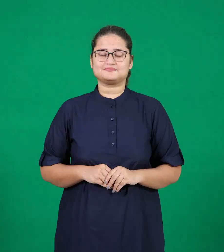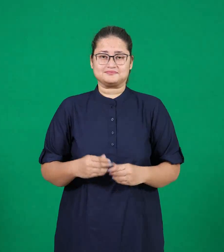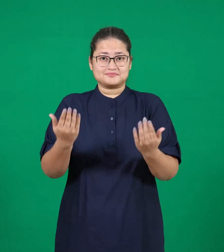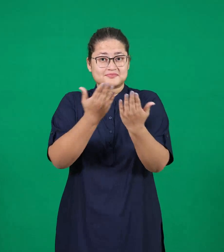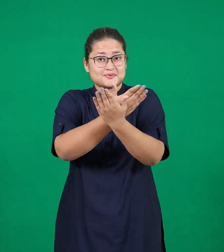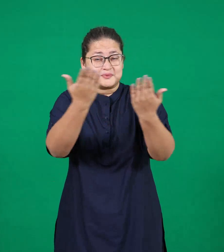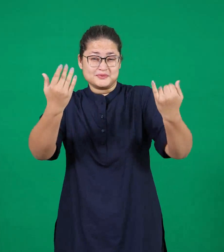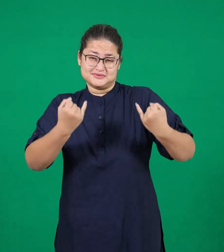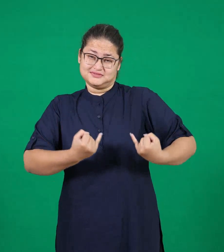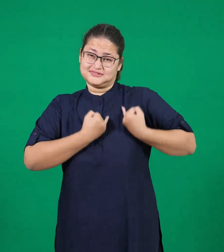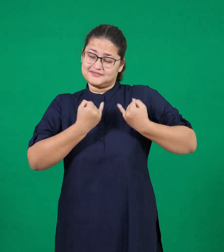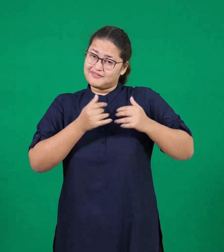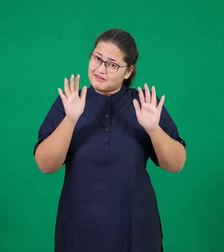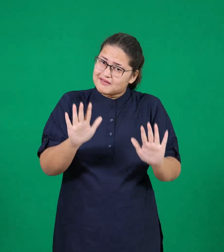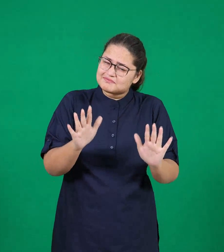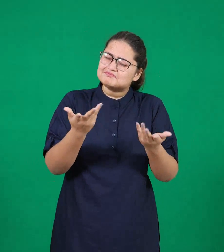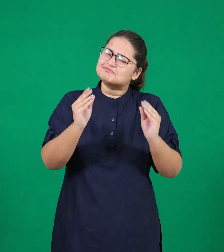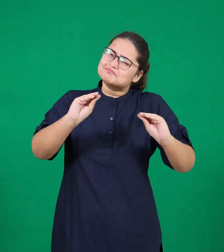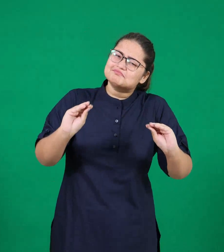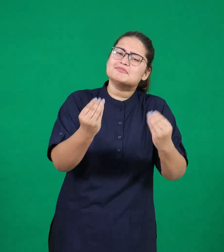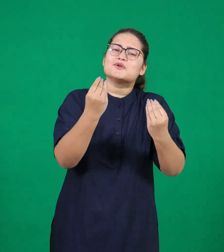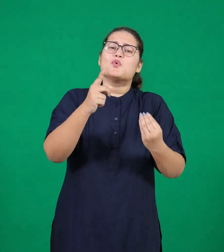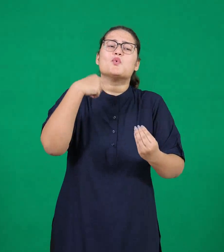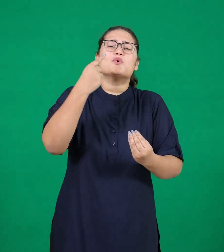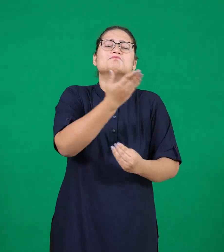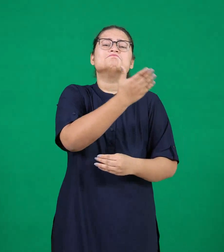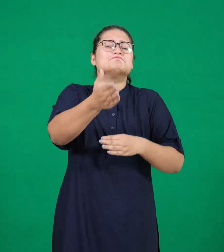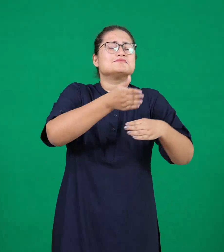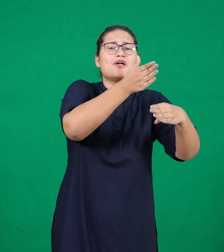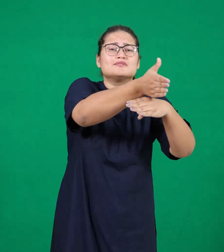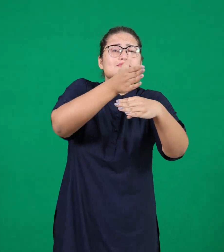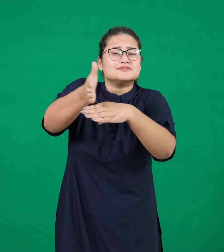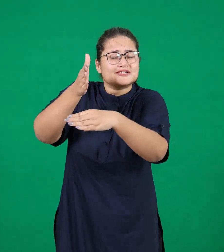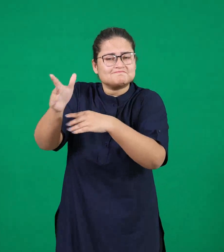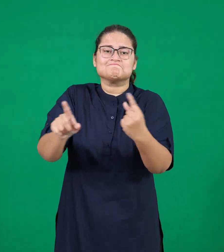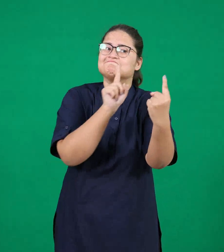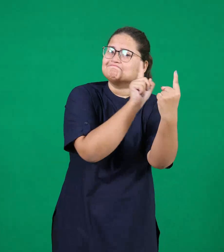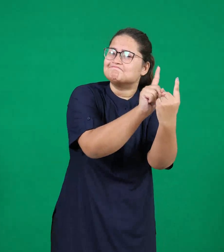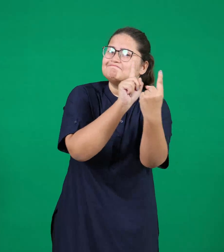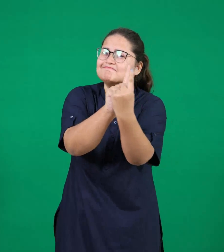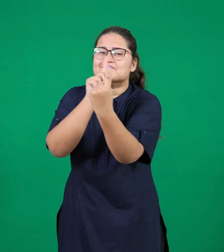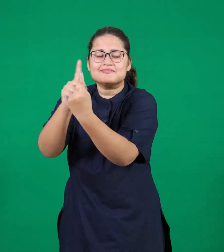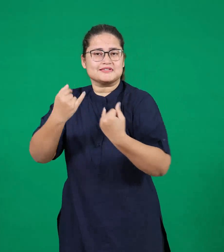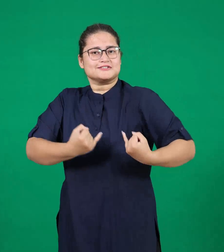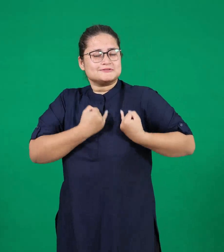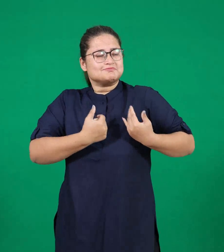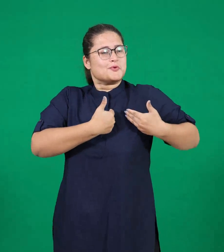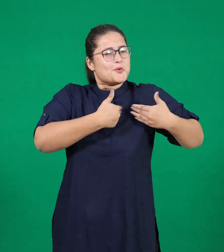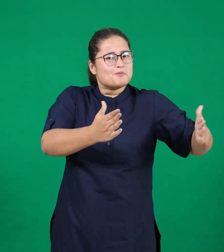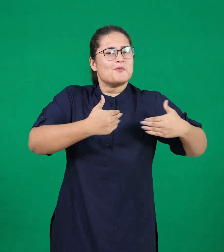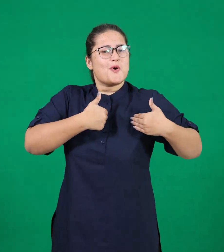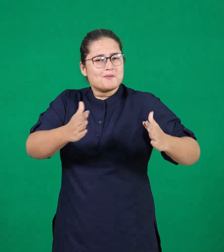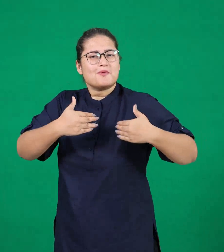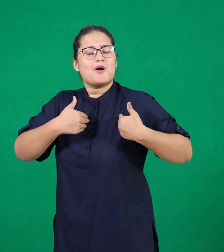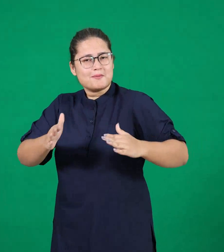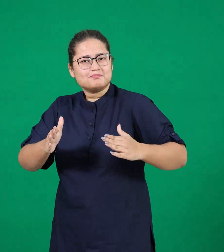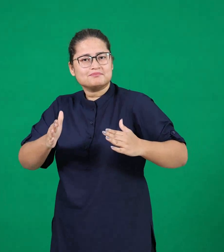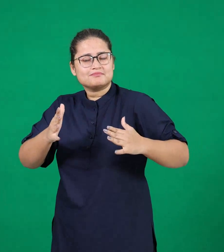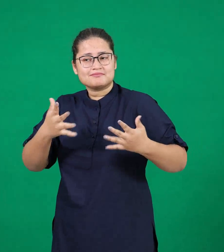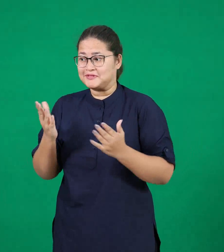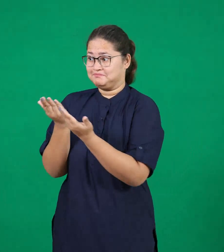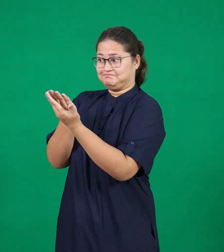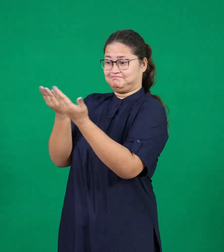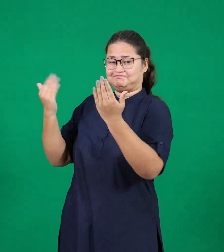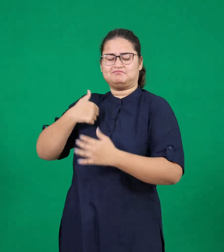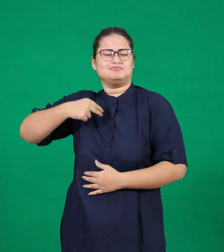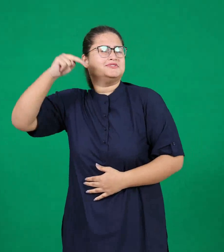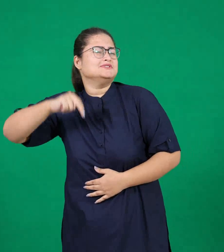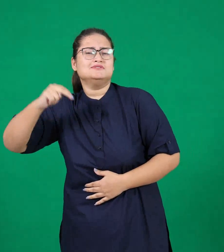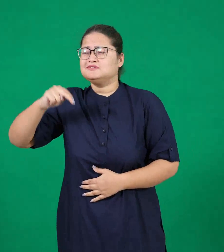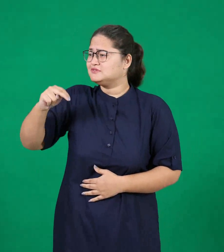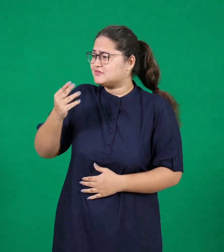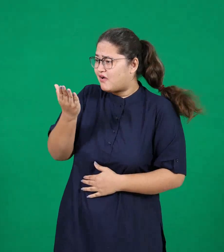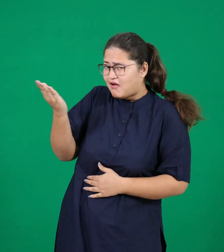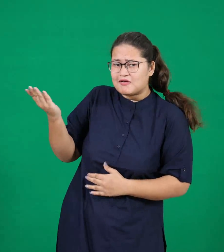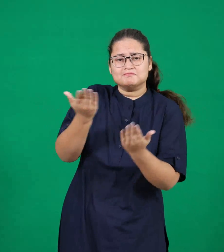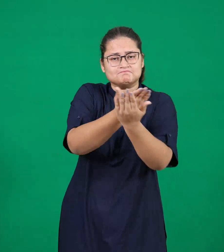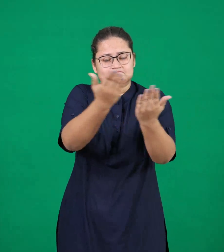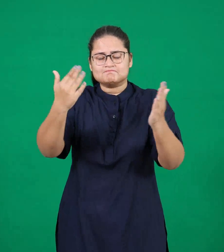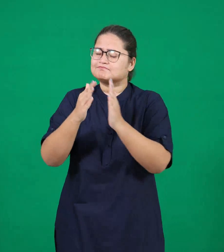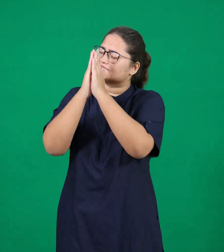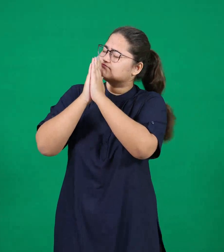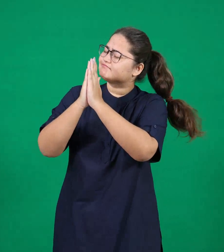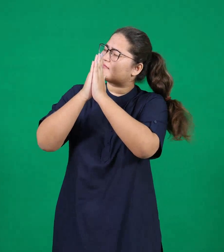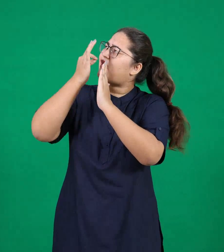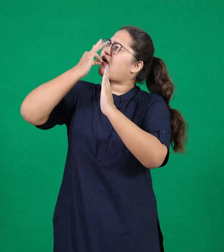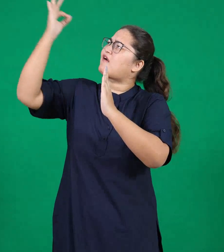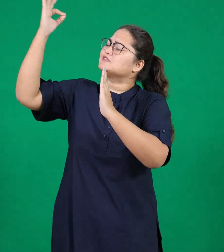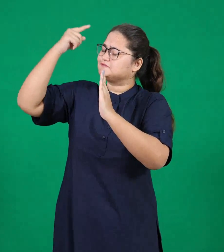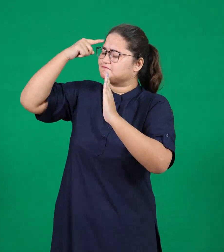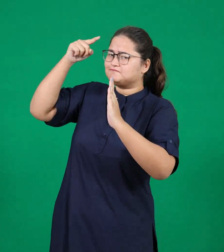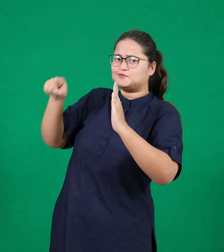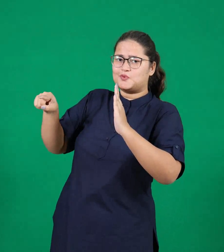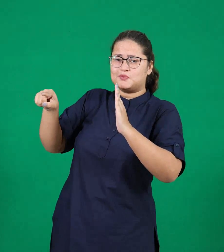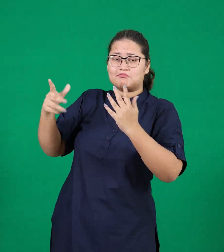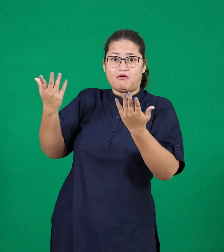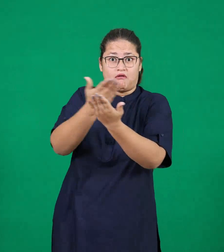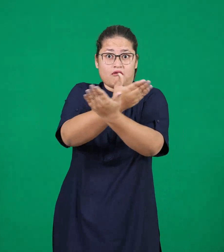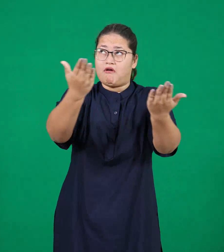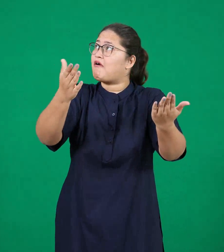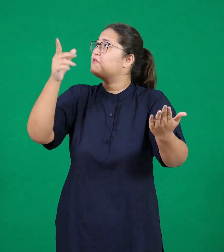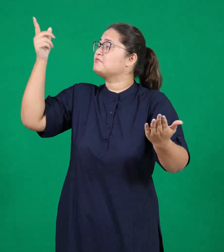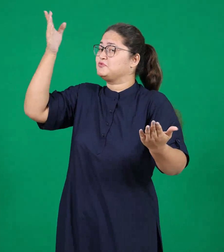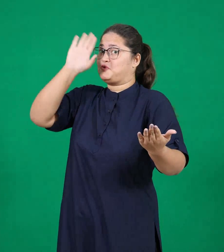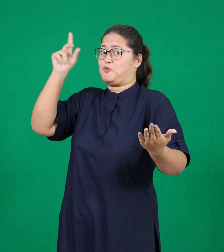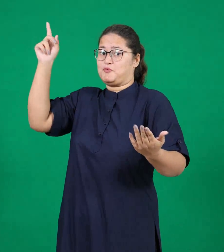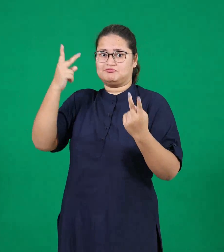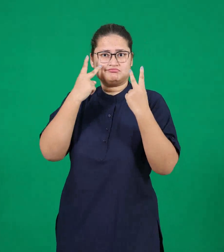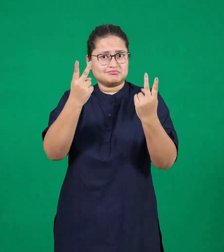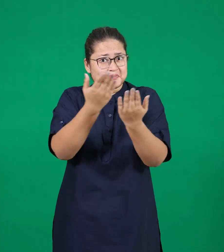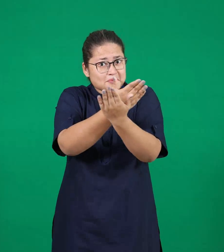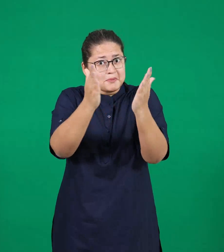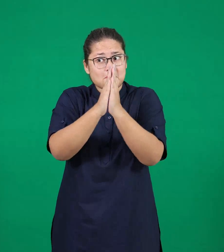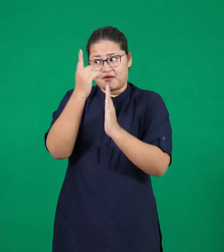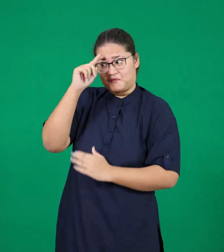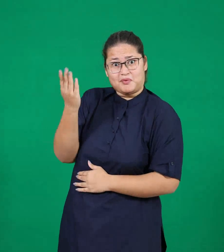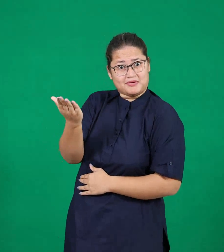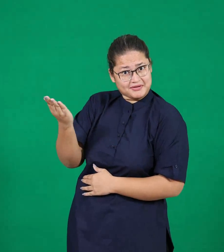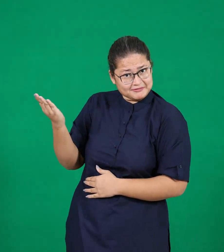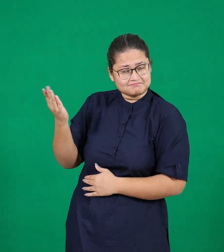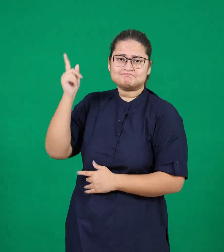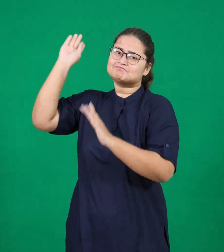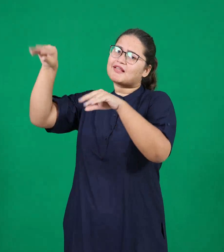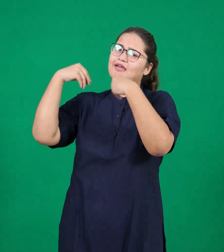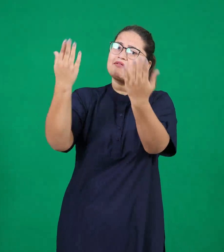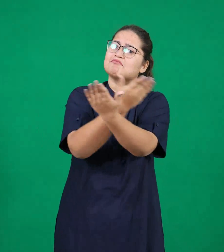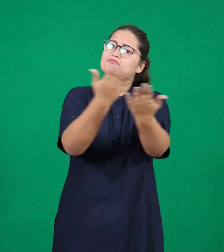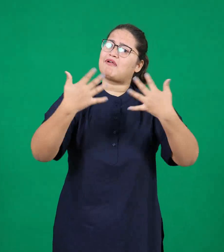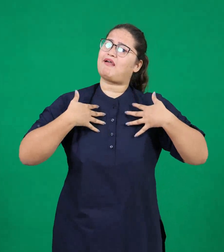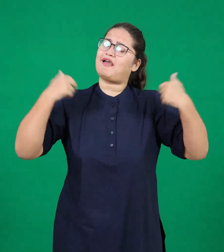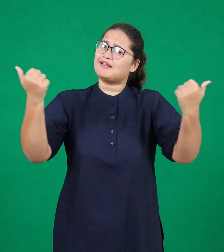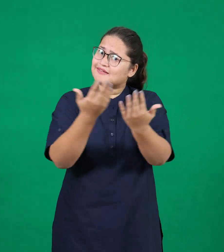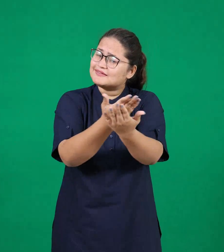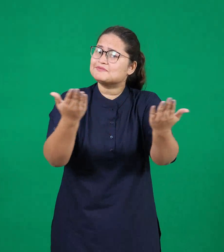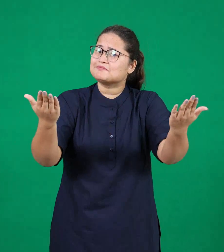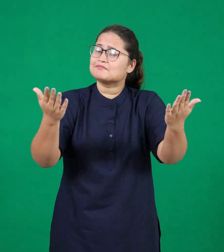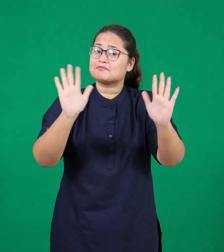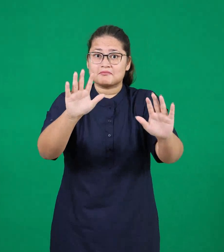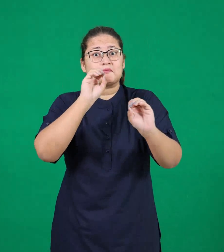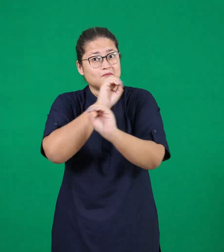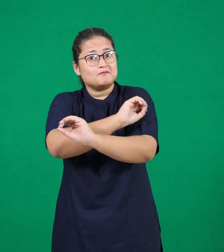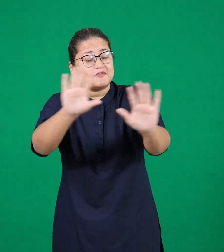Therefore confess your sins to each other and pray for each other so that you may be healed.